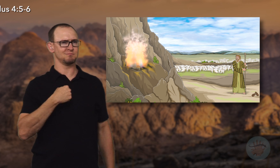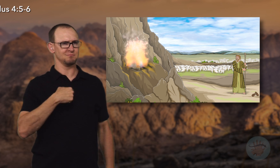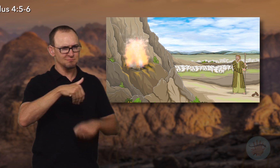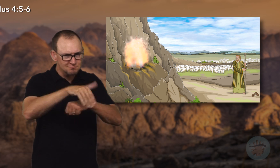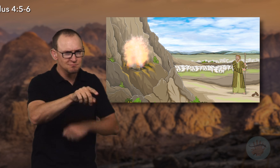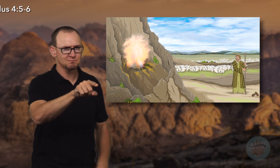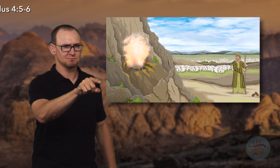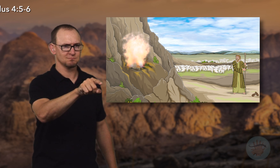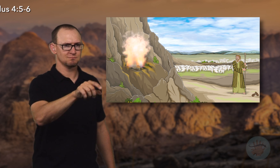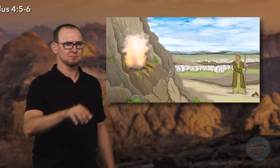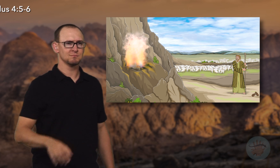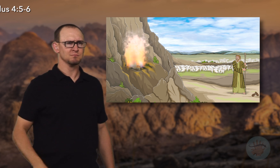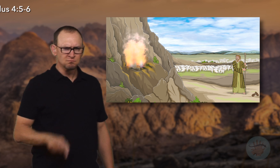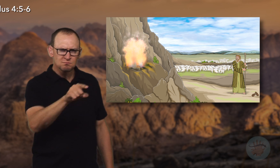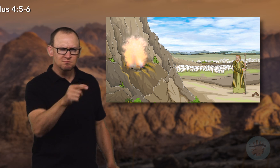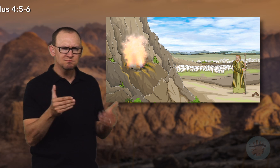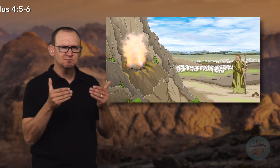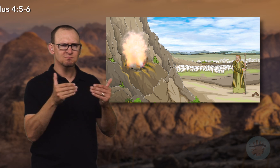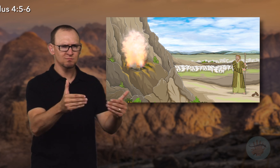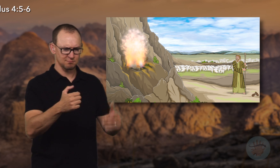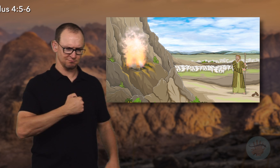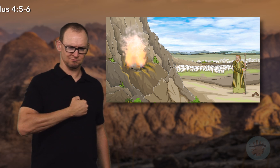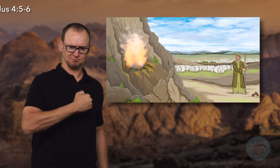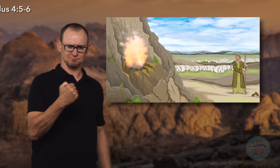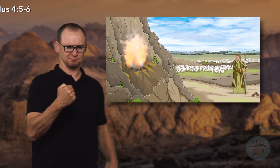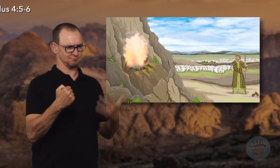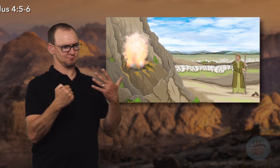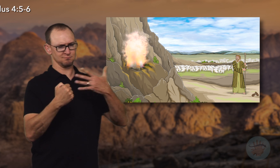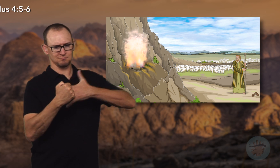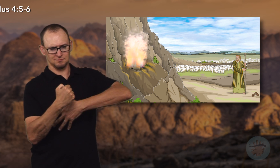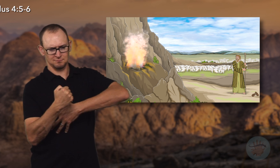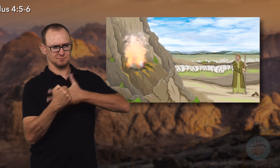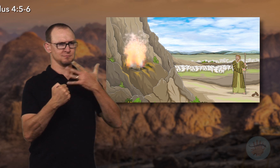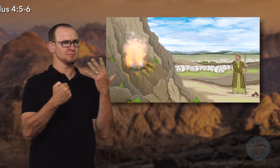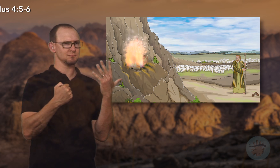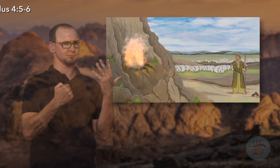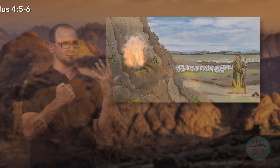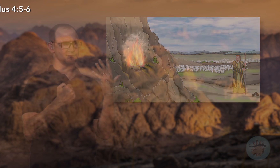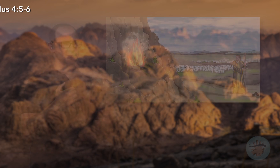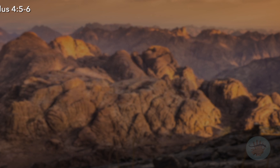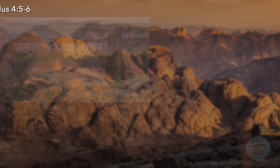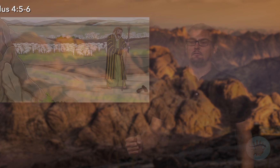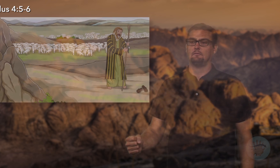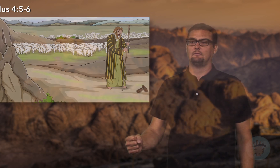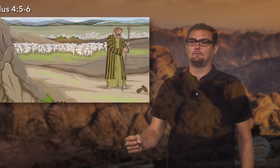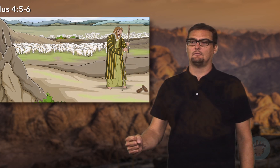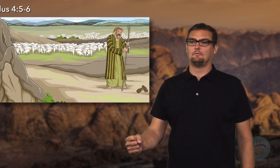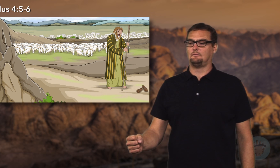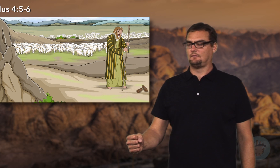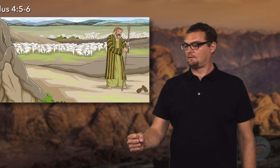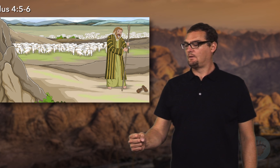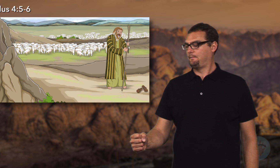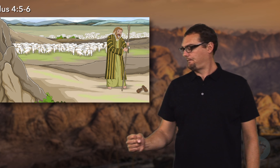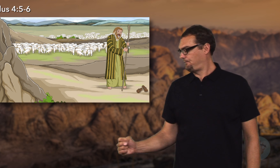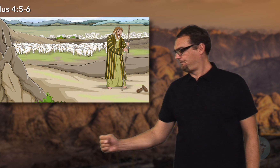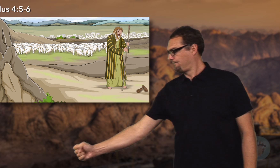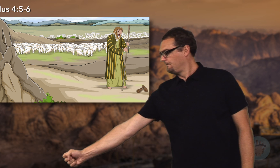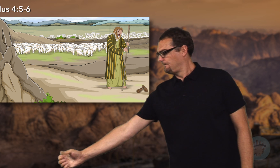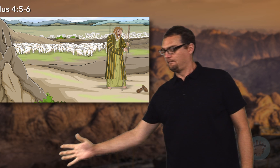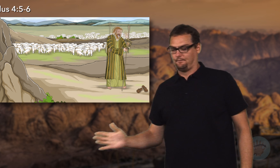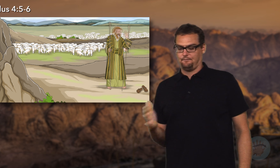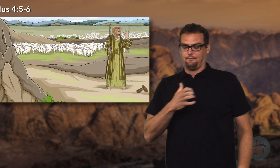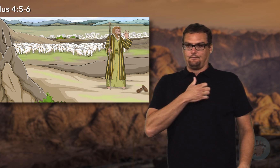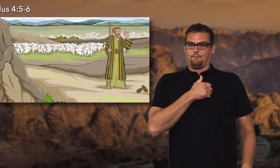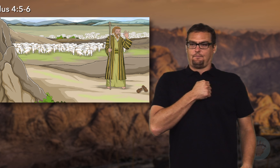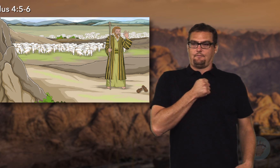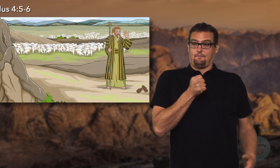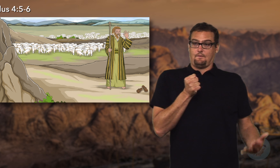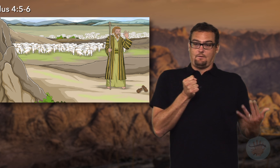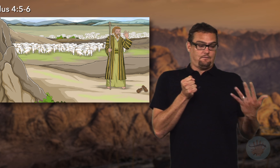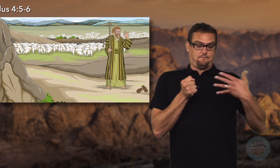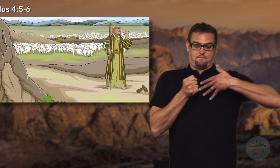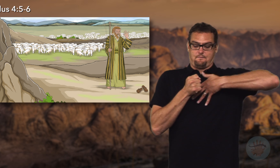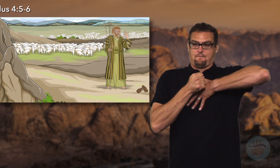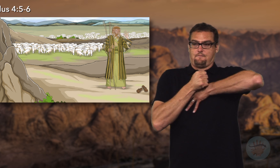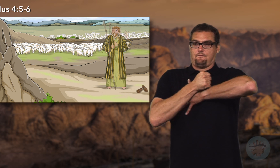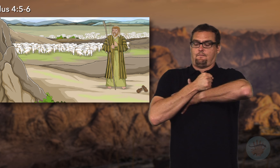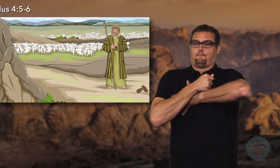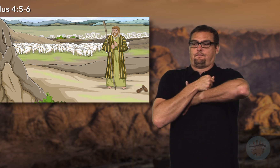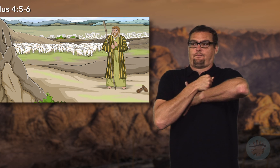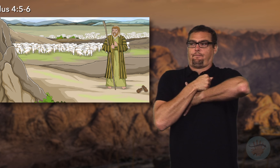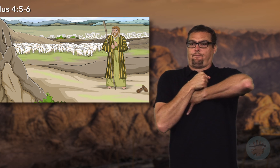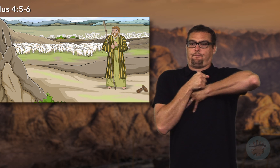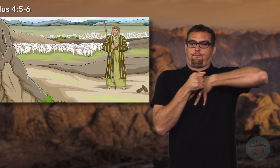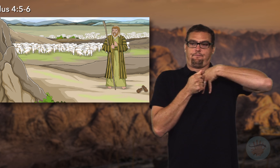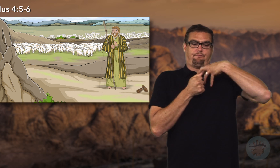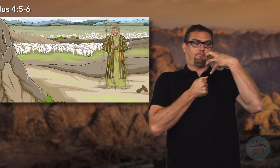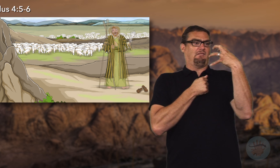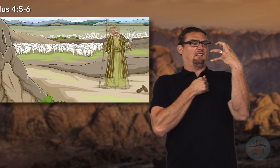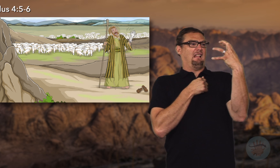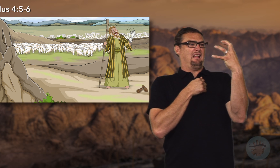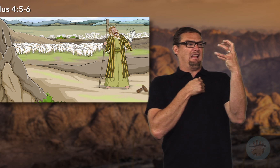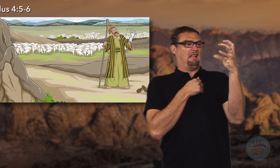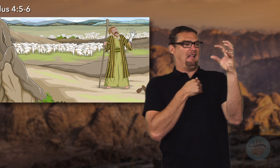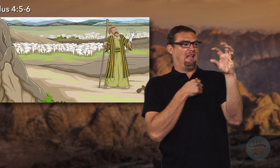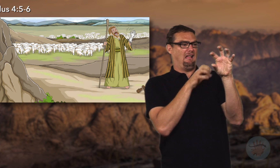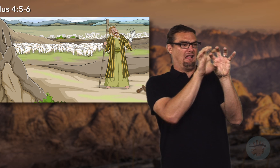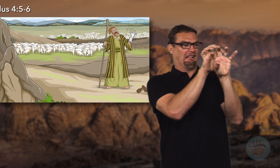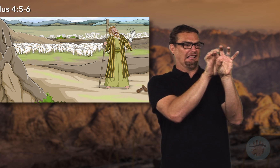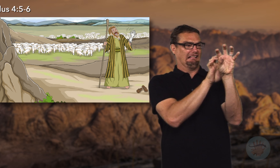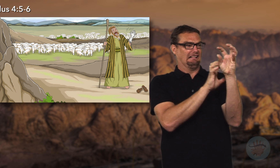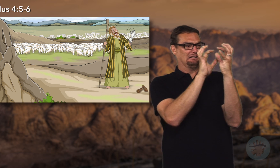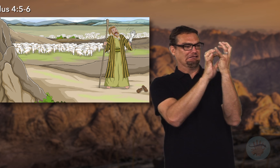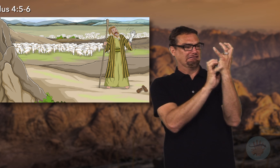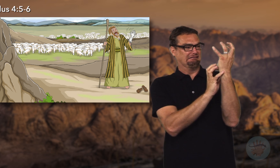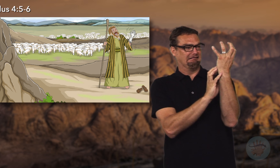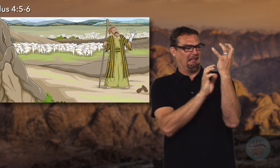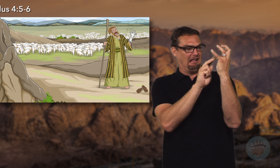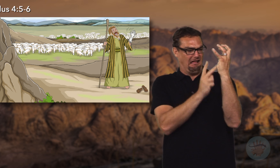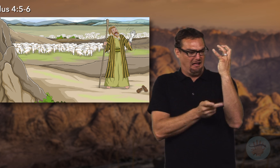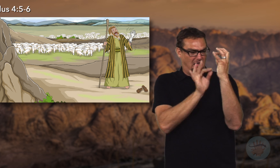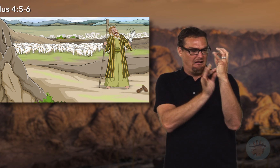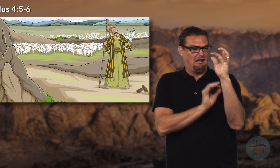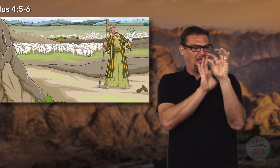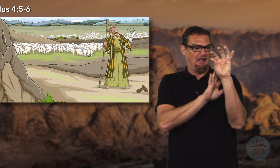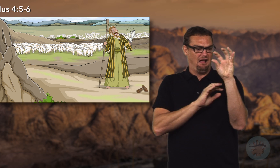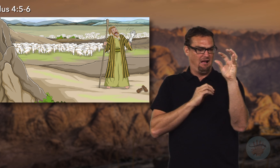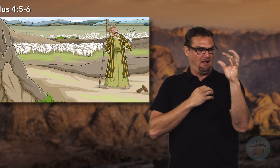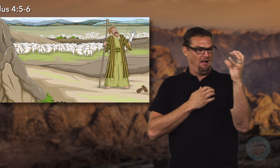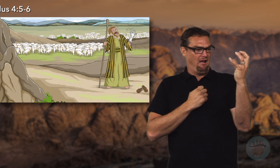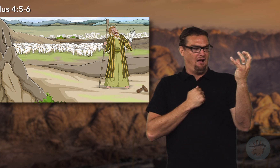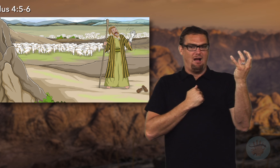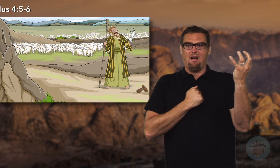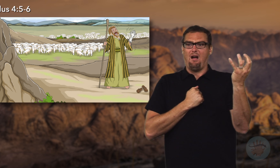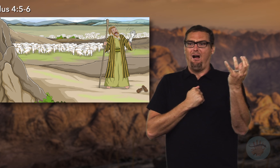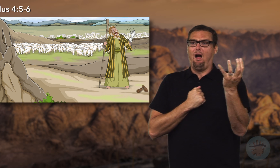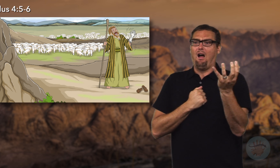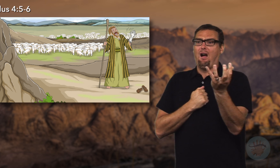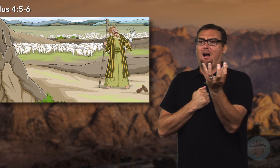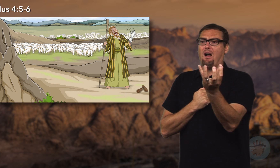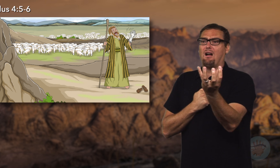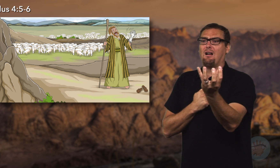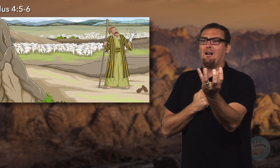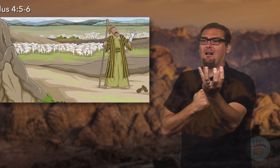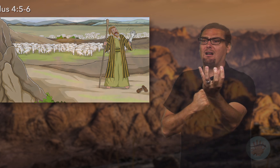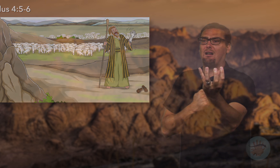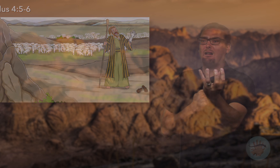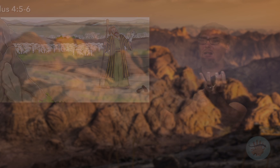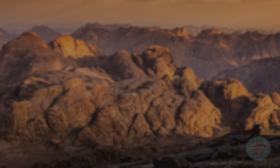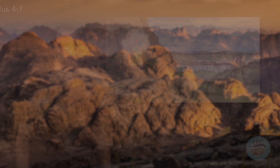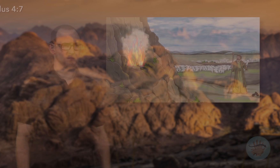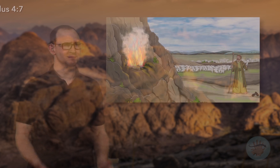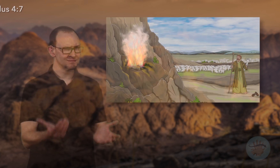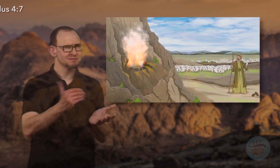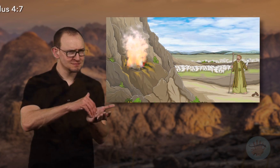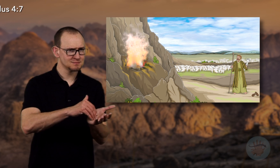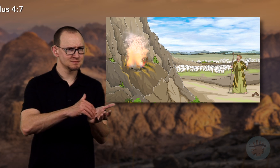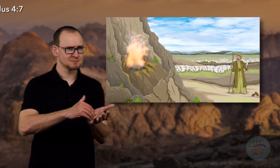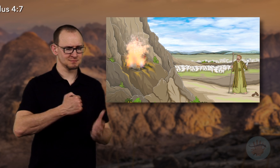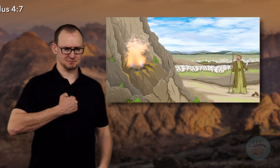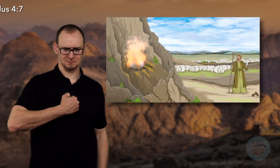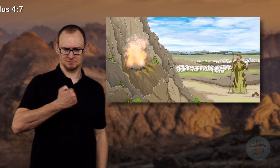Furthermore, the LORD said to Moses, “Put your hand inside your cloak.” So he put his hand inside his cloak, and when he took it out, his hand was leprous, white as snow.